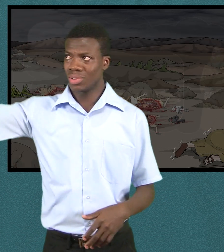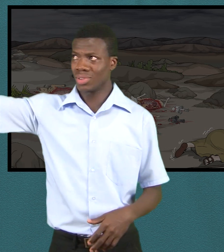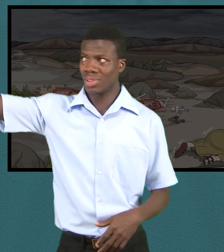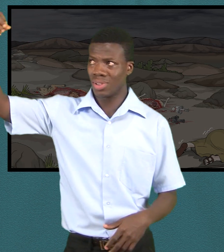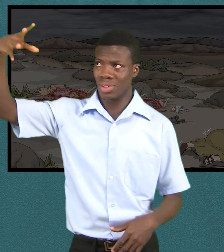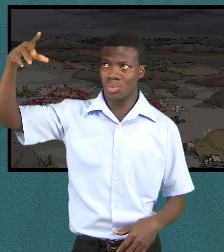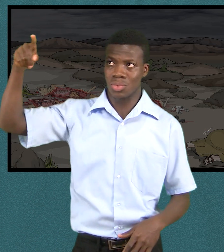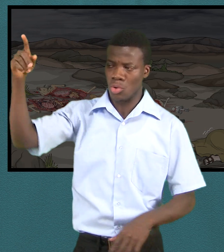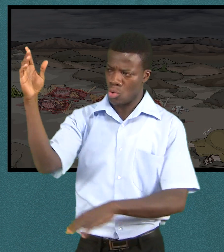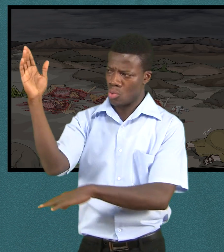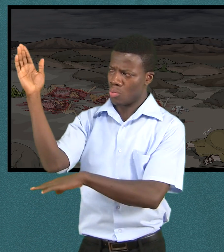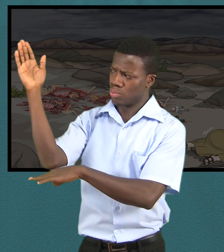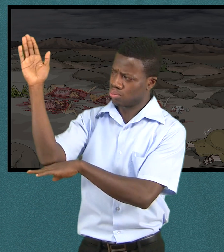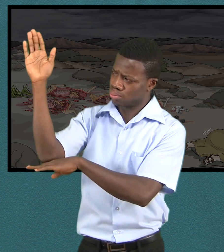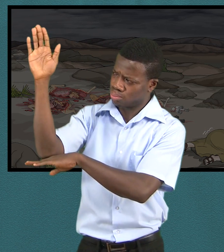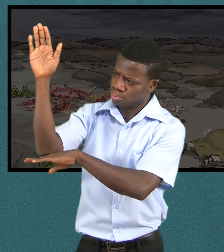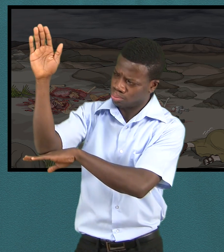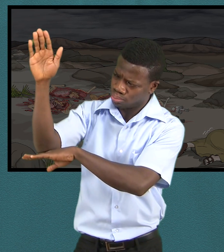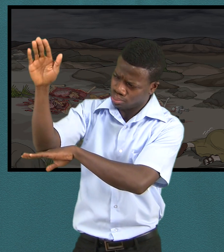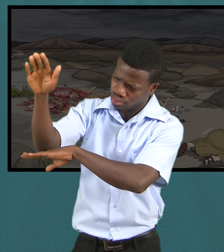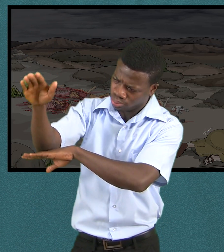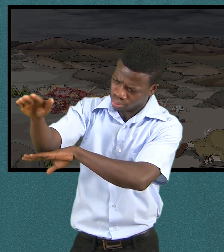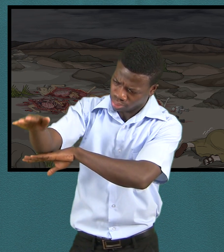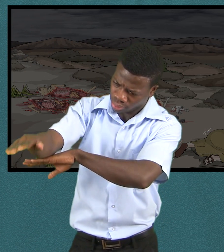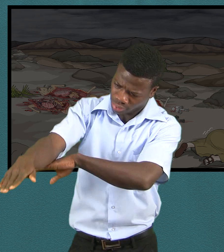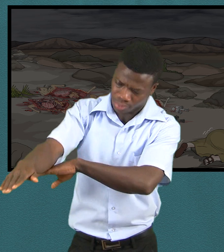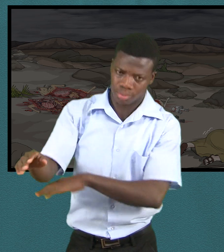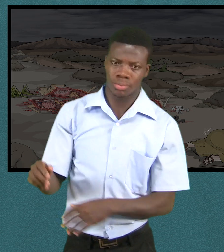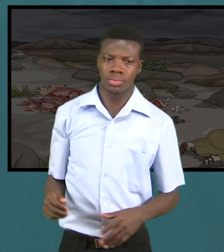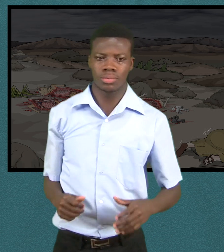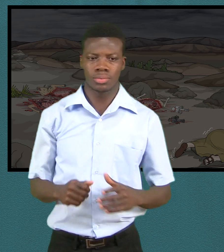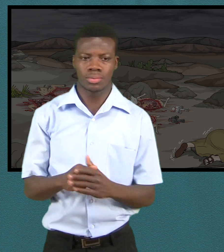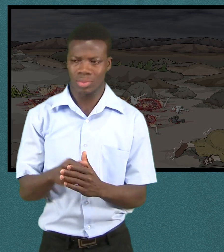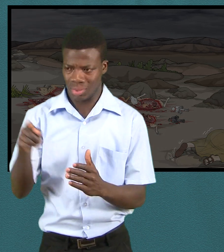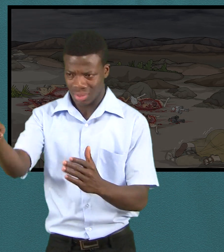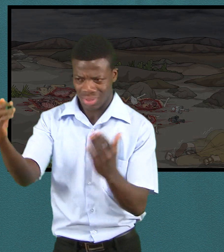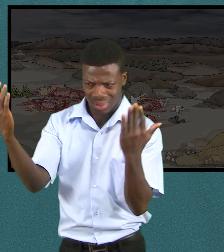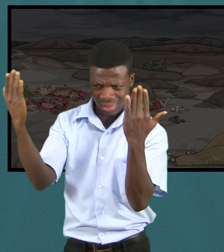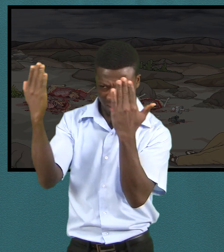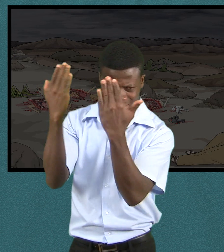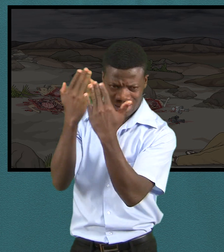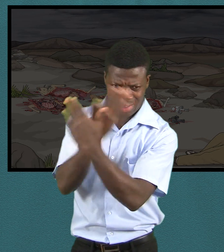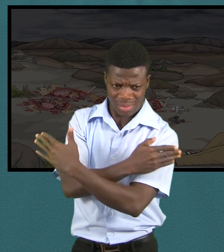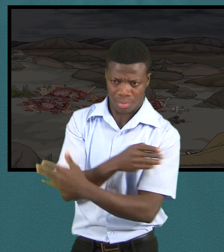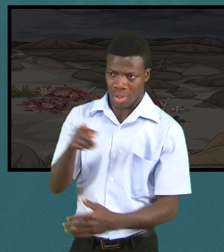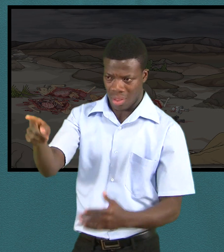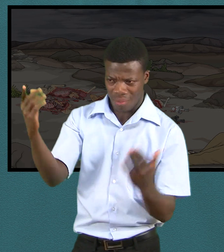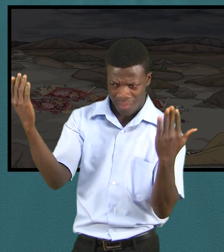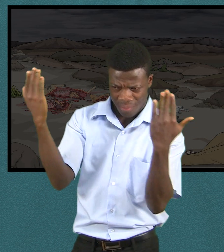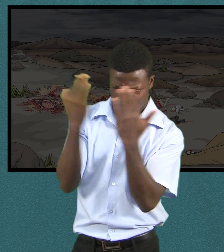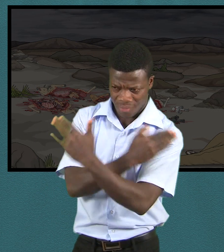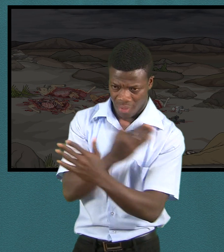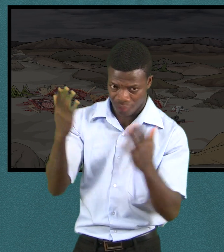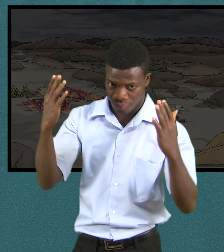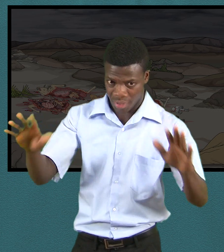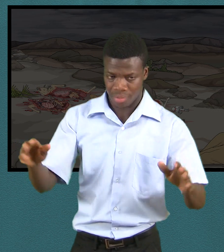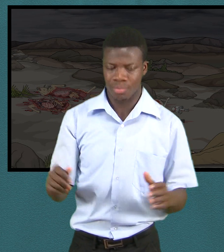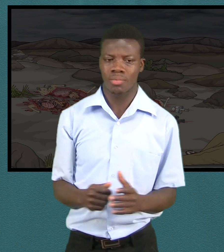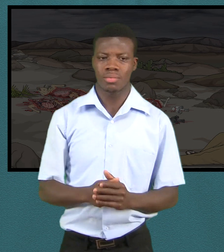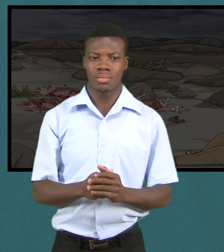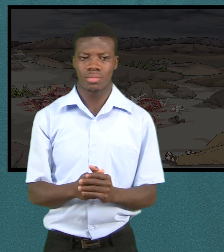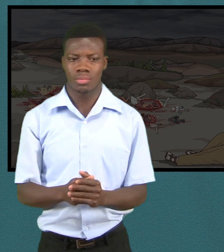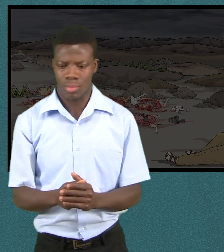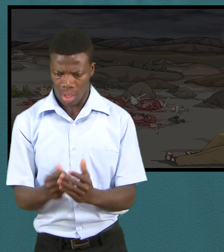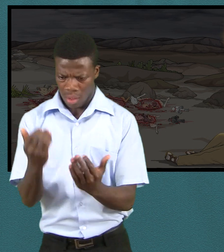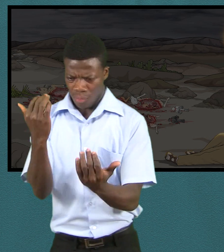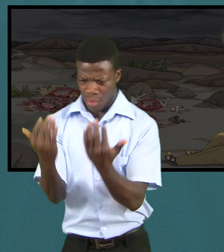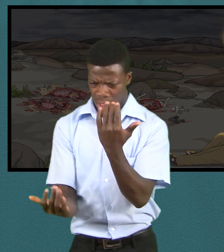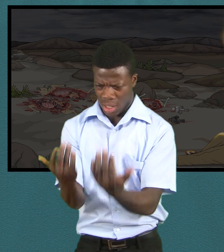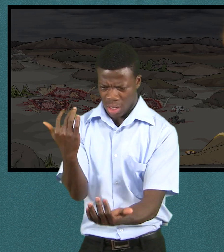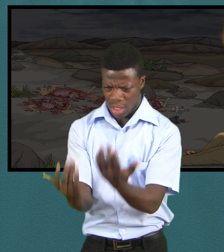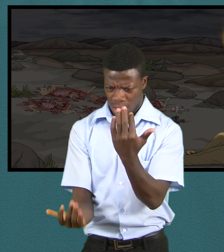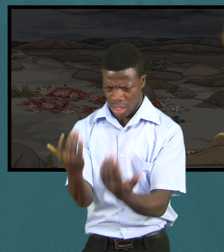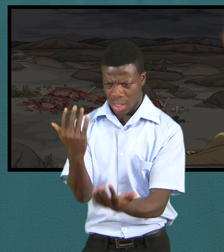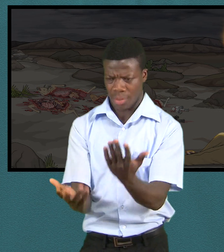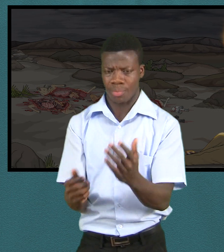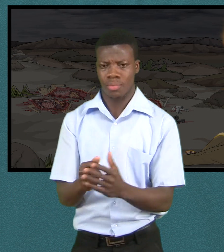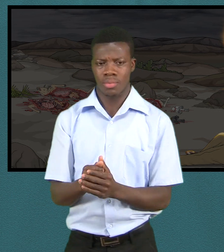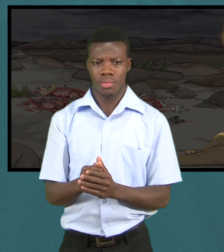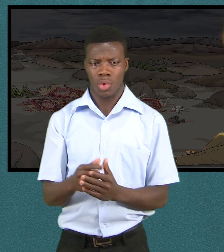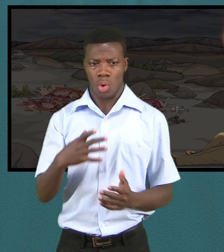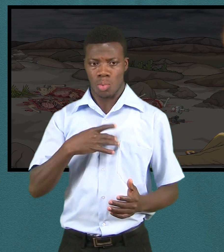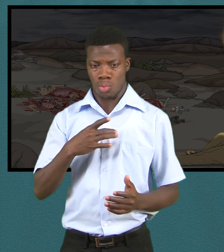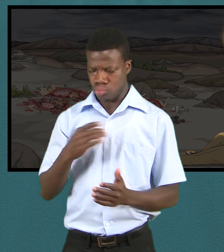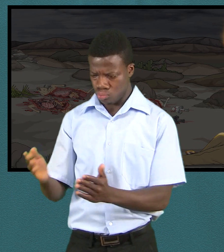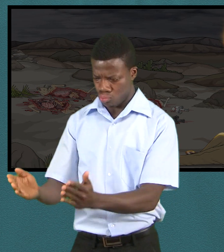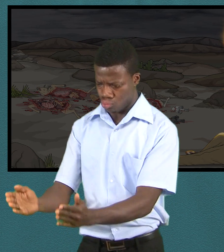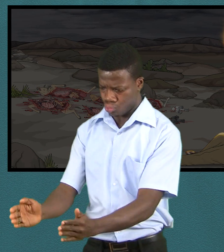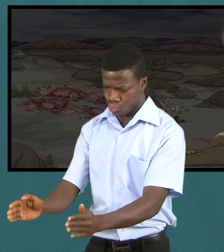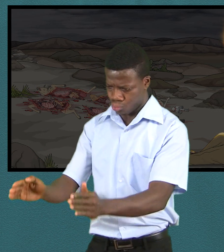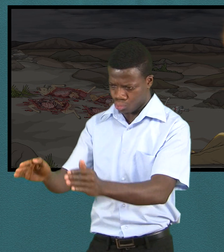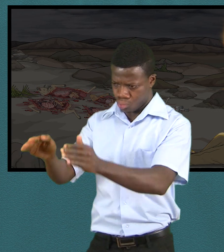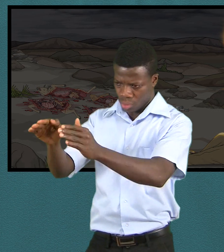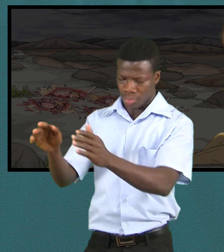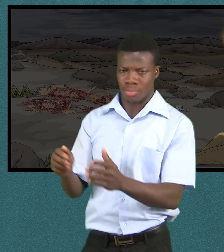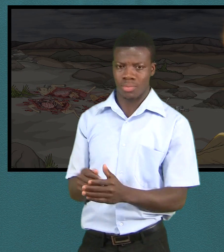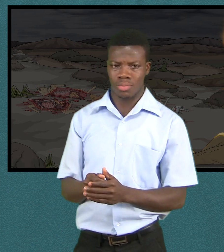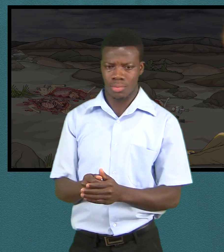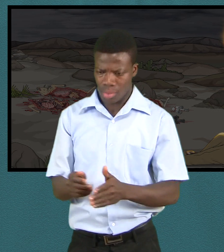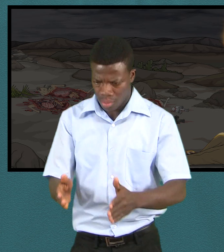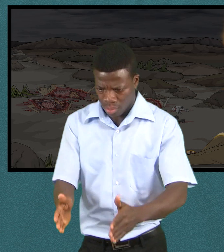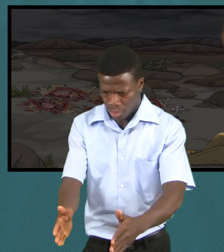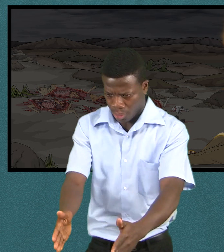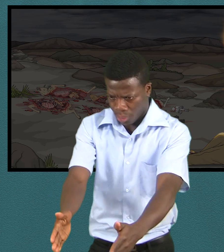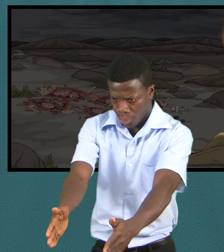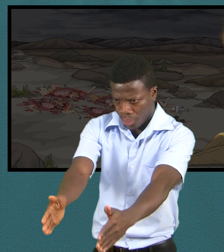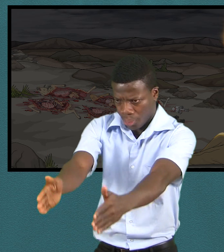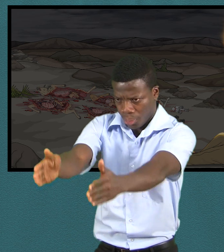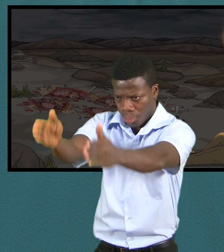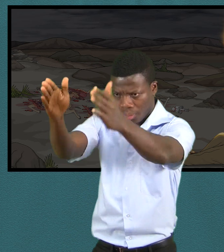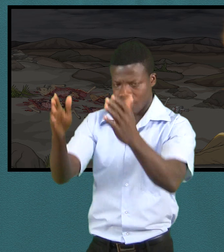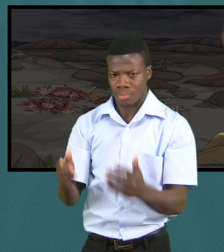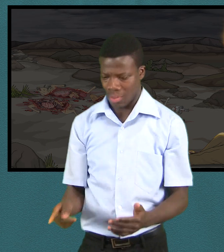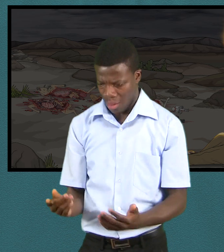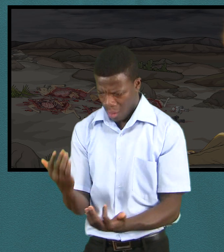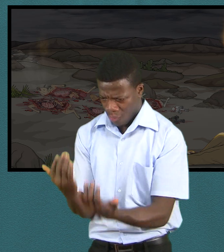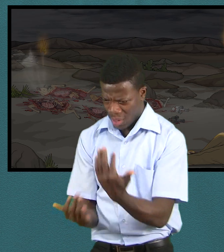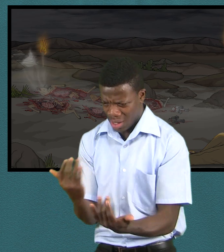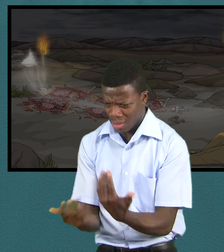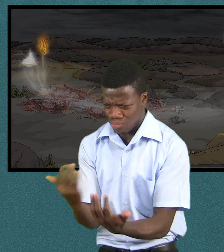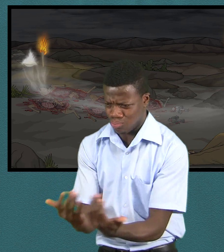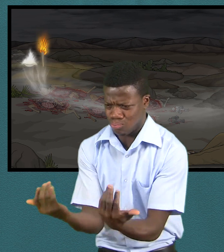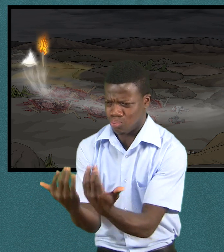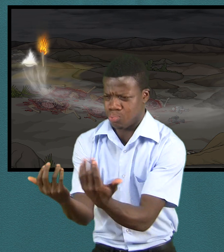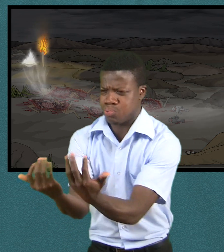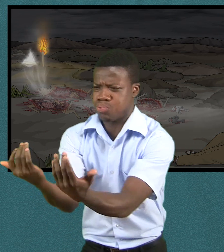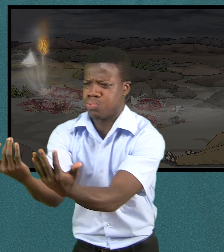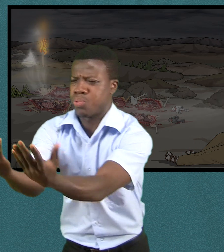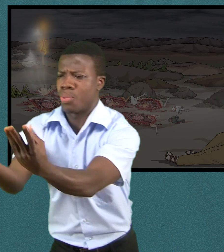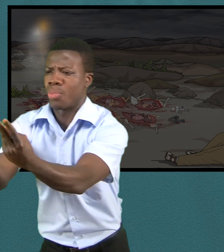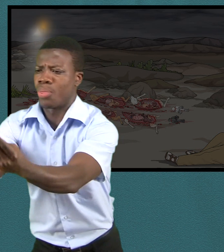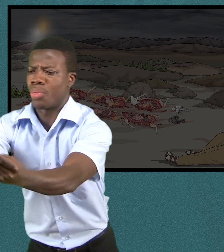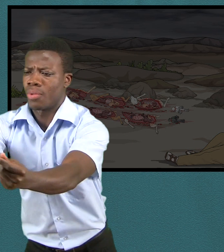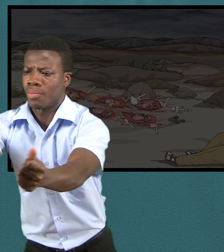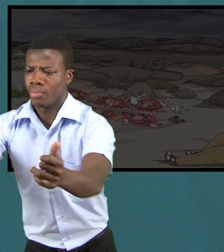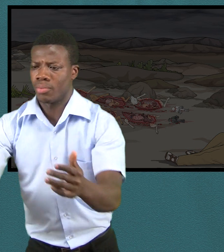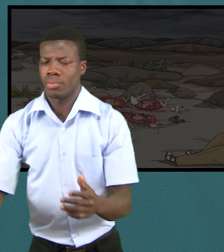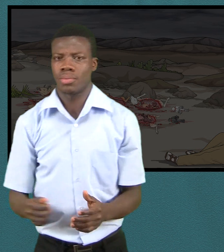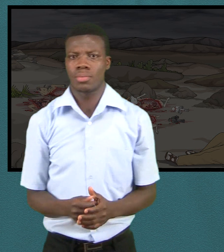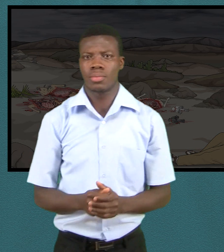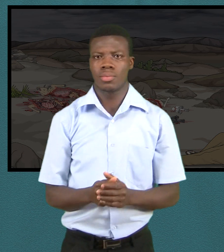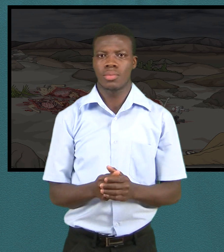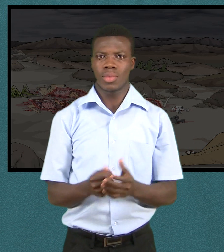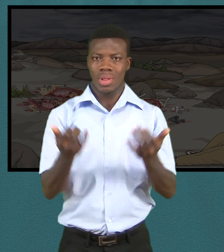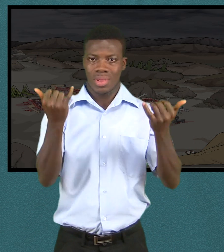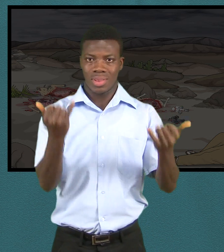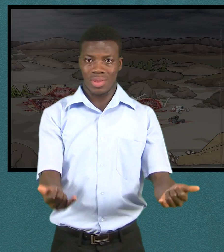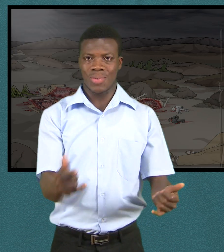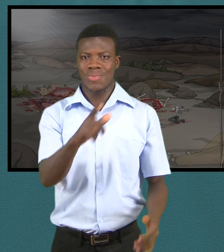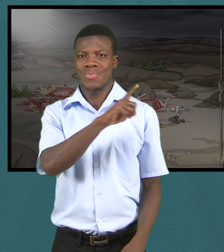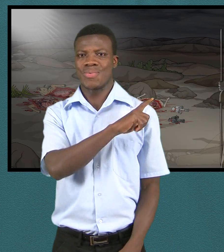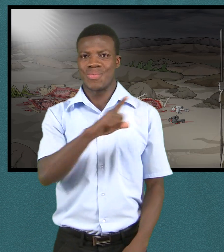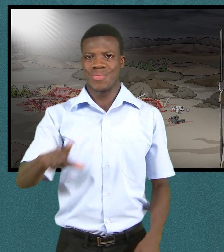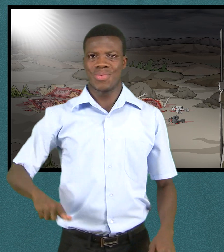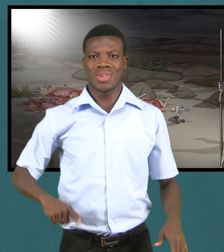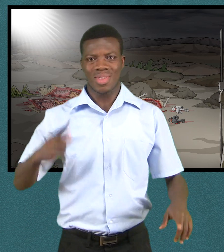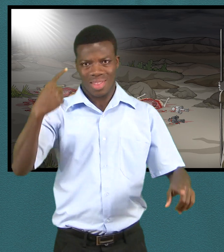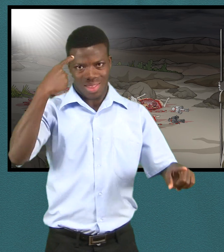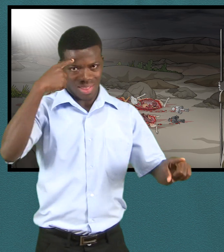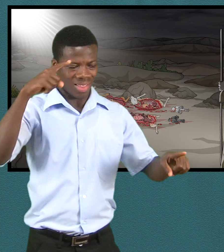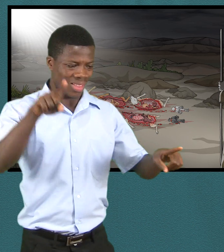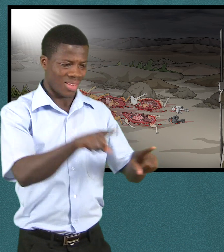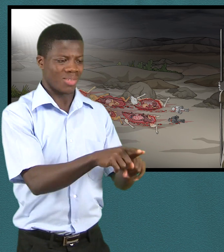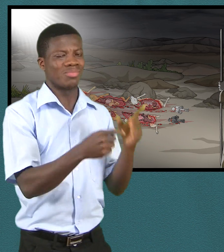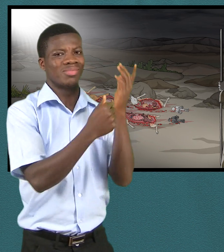When the sun had set and darkness had fallen, behold, a smoking firepot and a flaming torch appeared and passed between the halves of the carcasses.